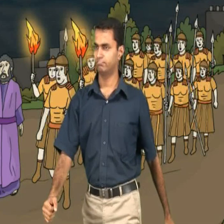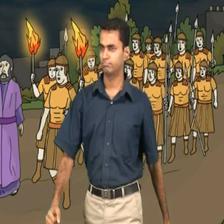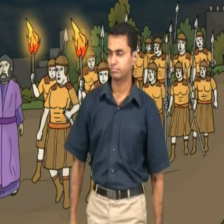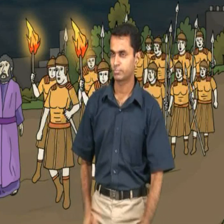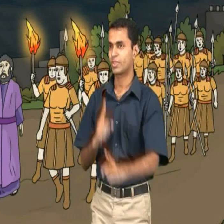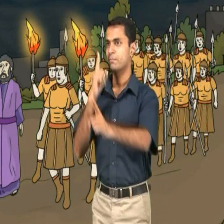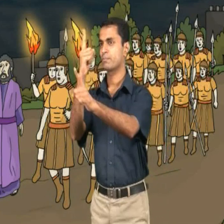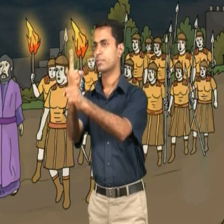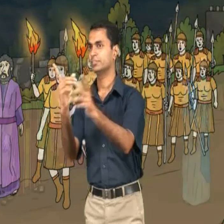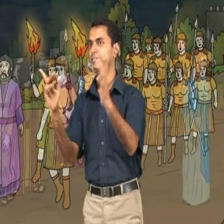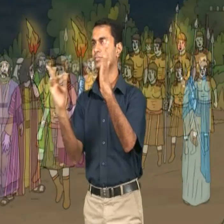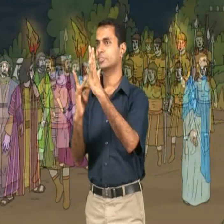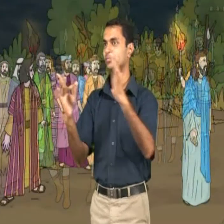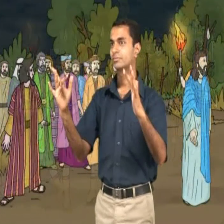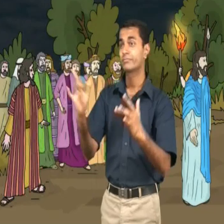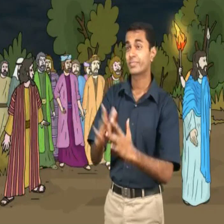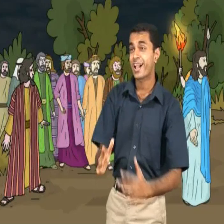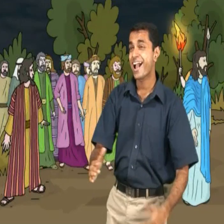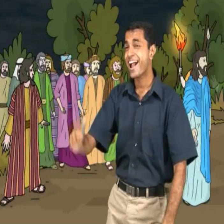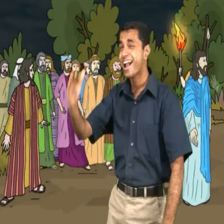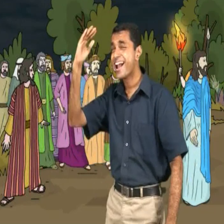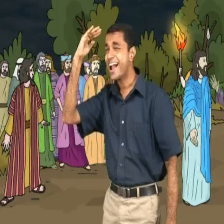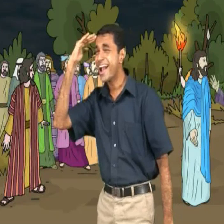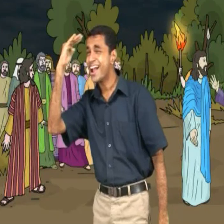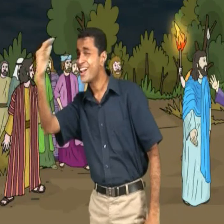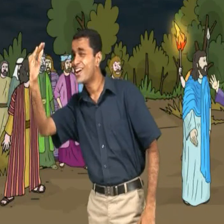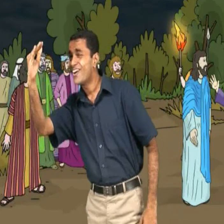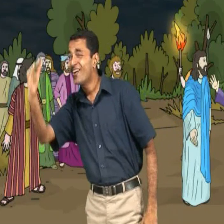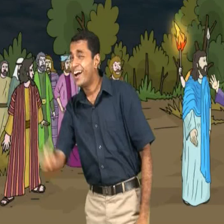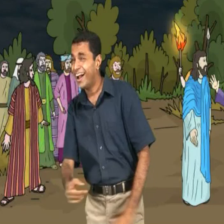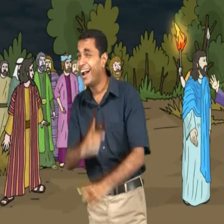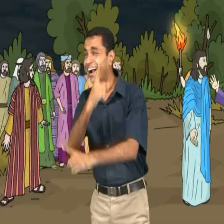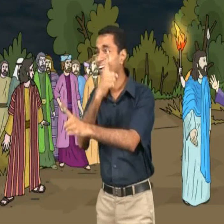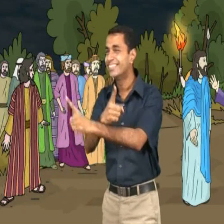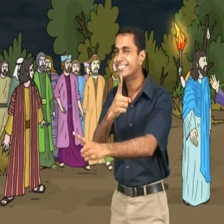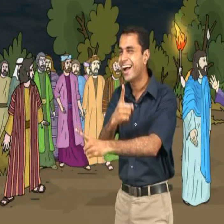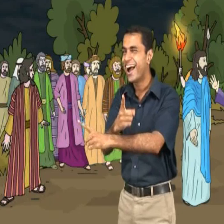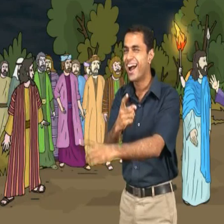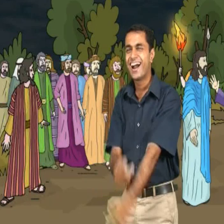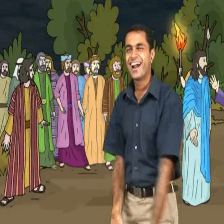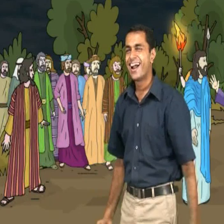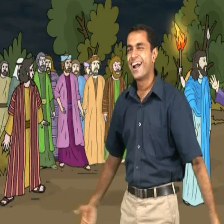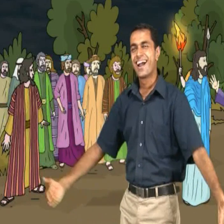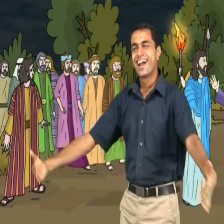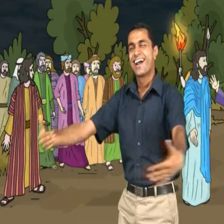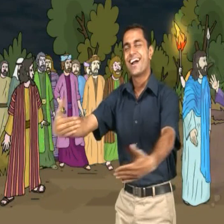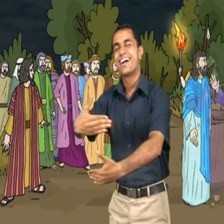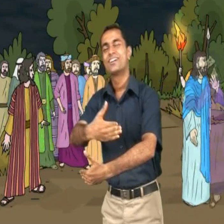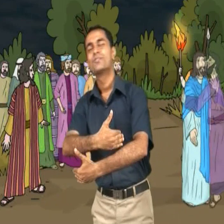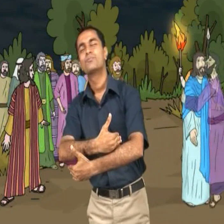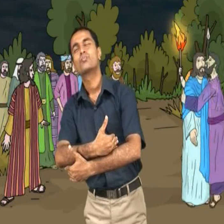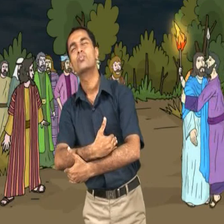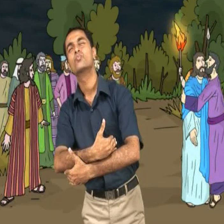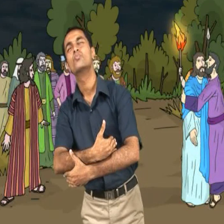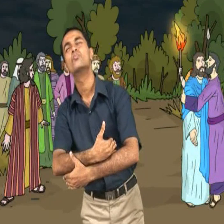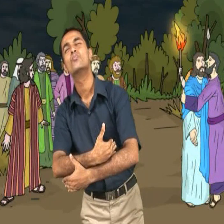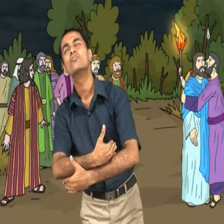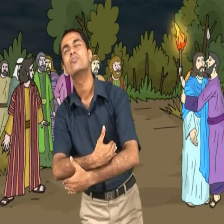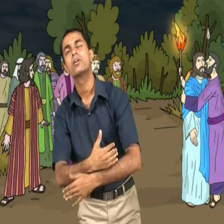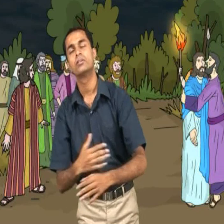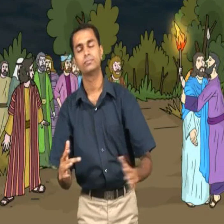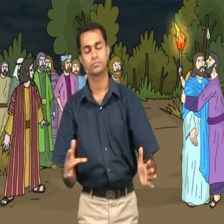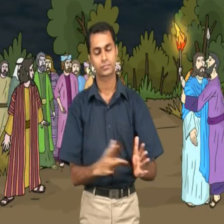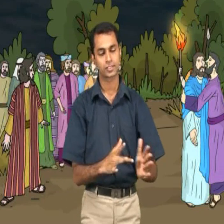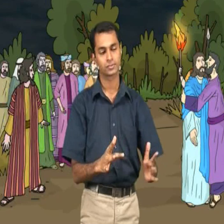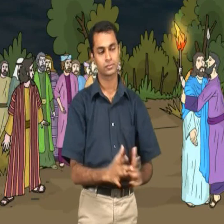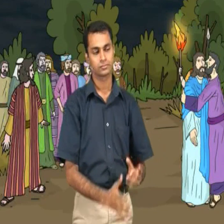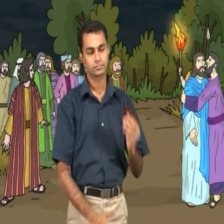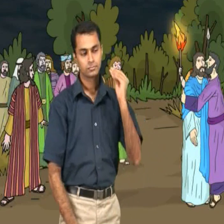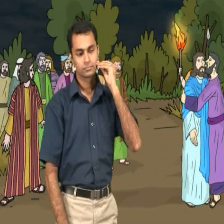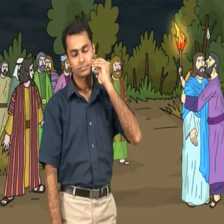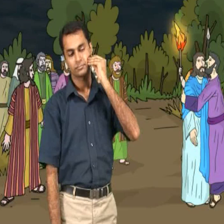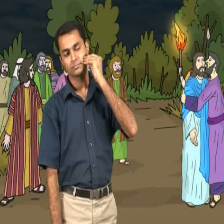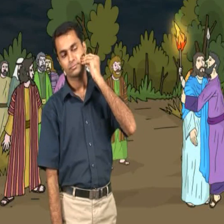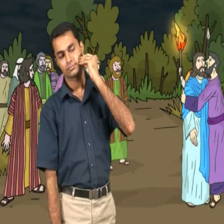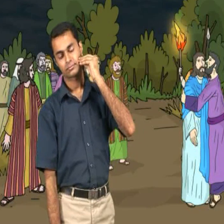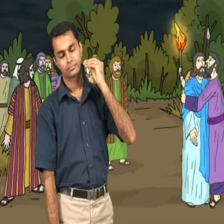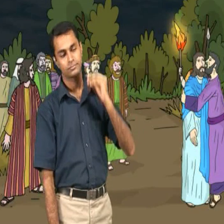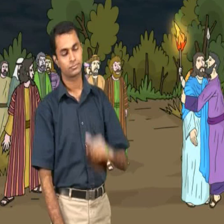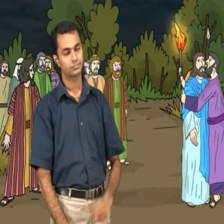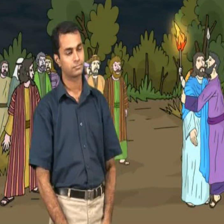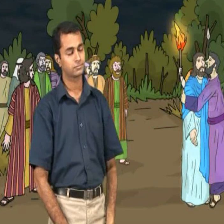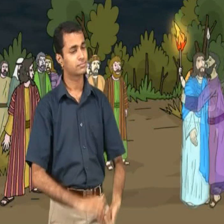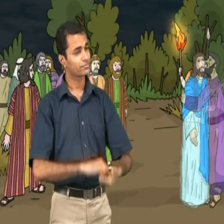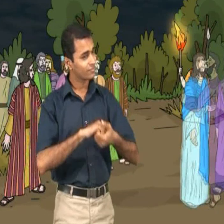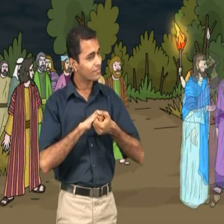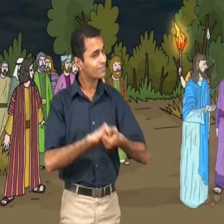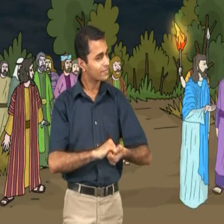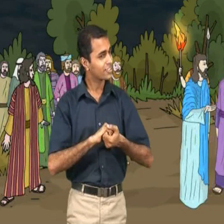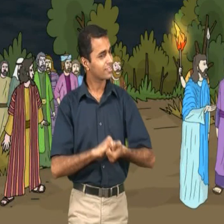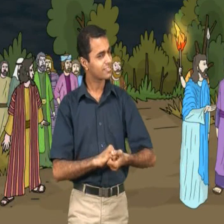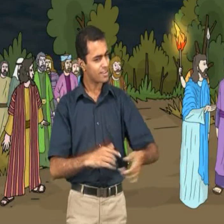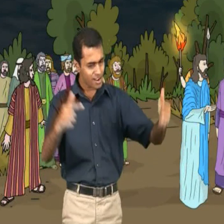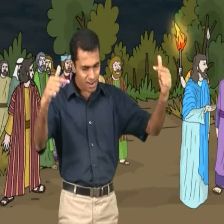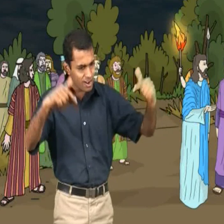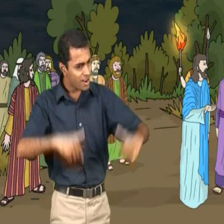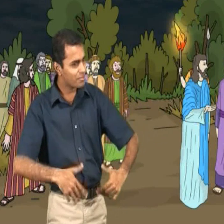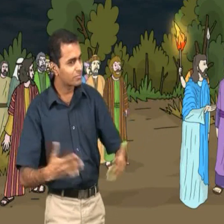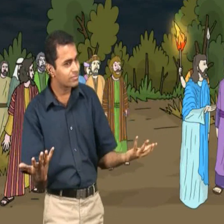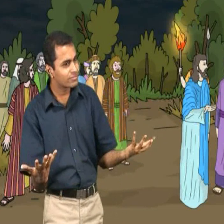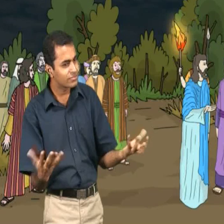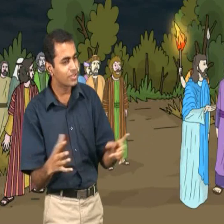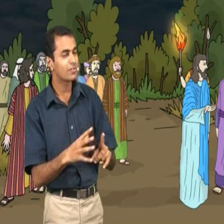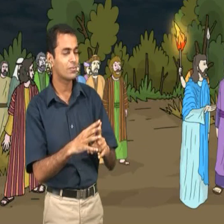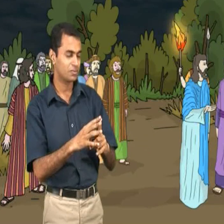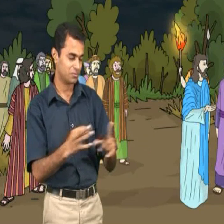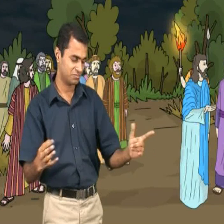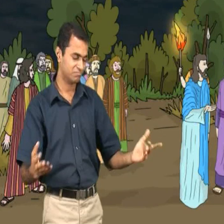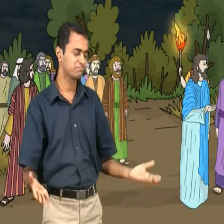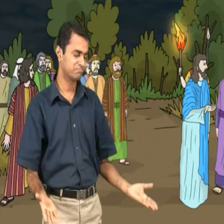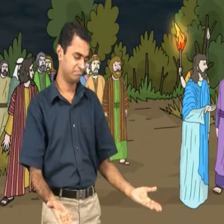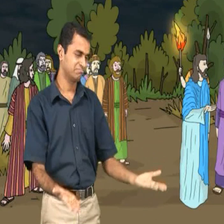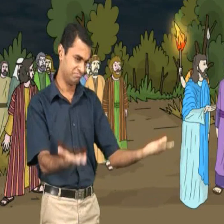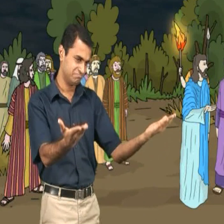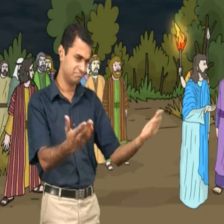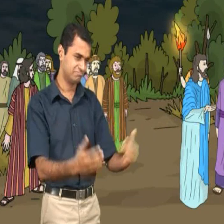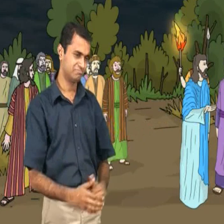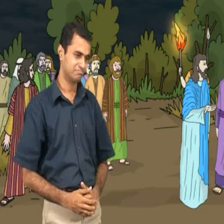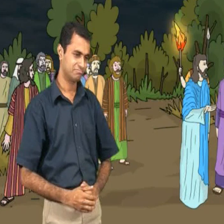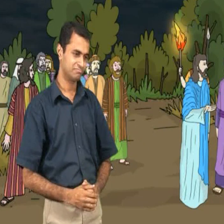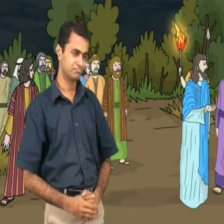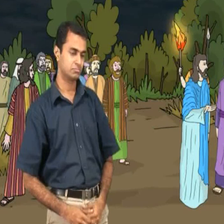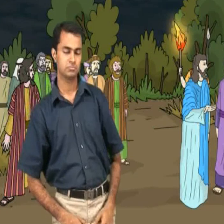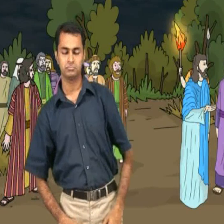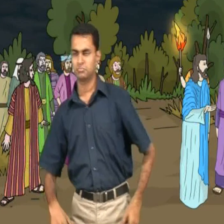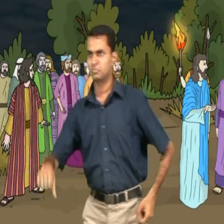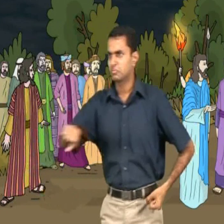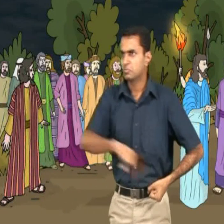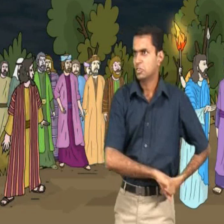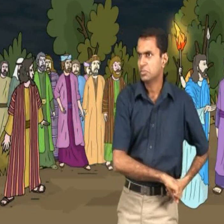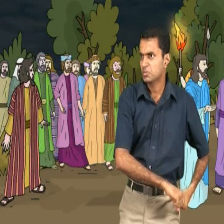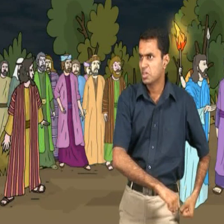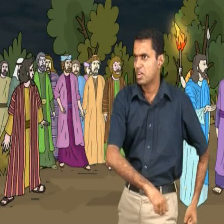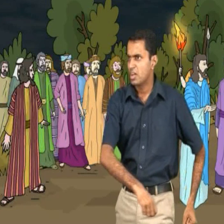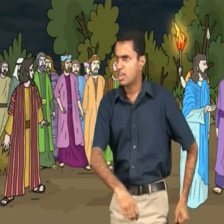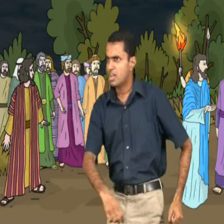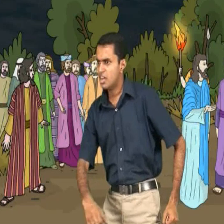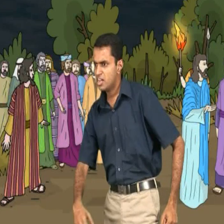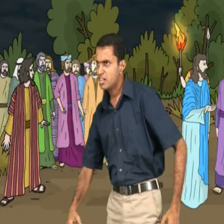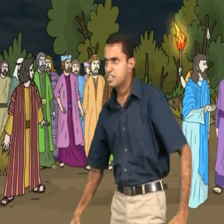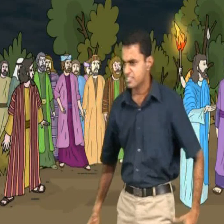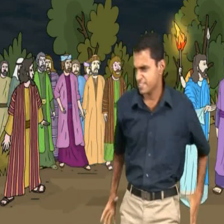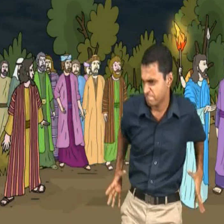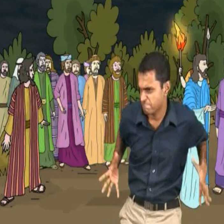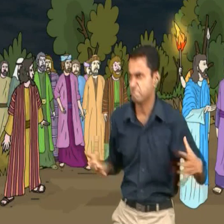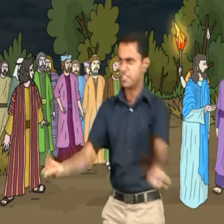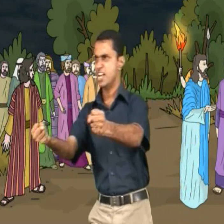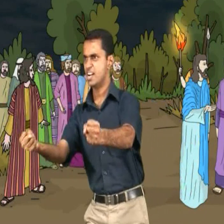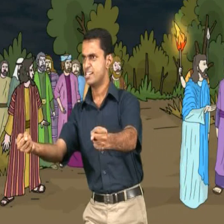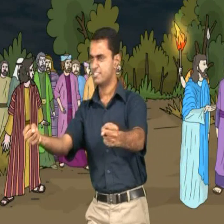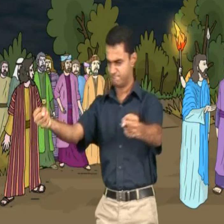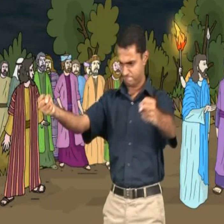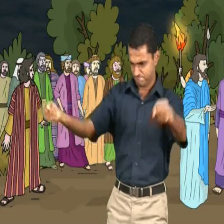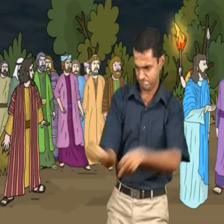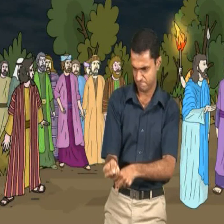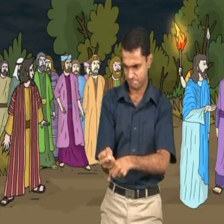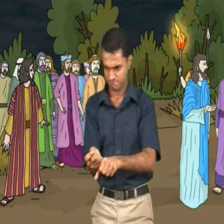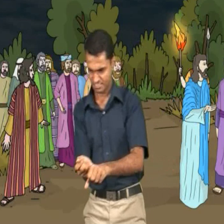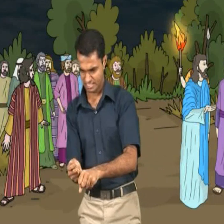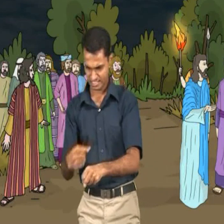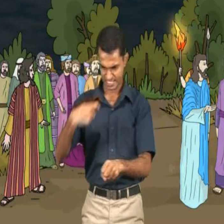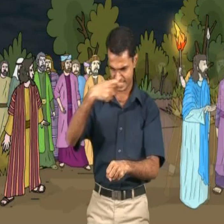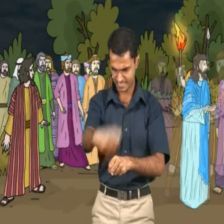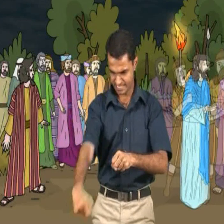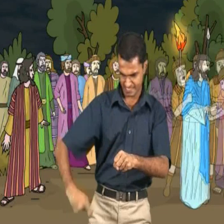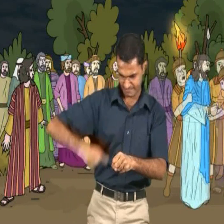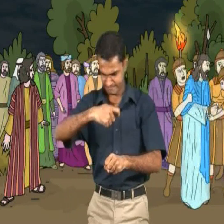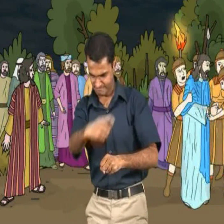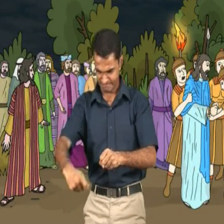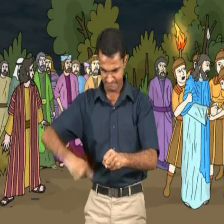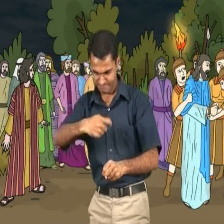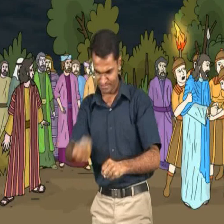Going directly to Jesus, he said, “Greetings, Rabbi!” and kissed Him. “Friend,” Jesus replied, “do what you came for.”